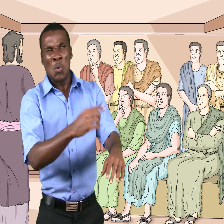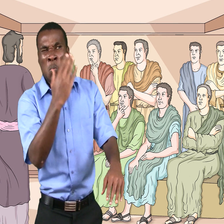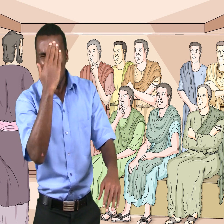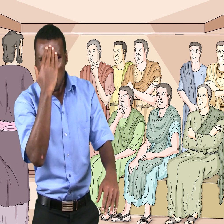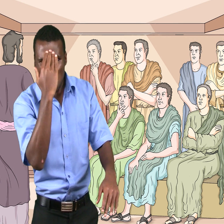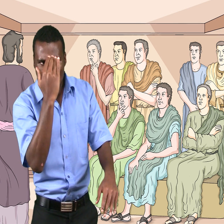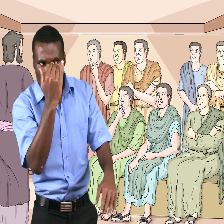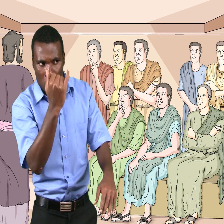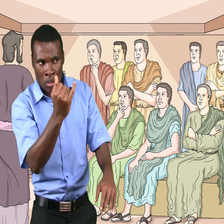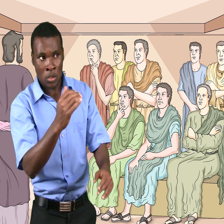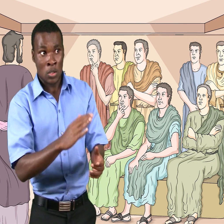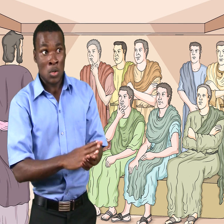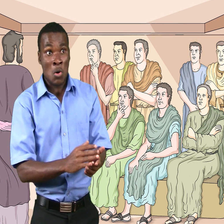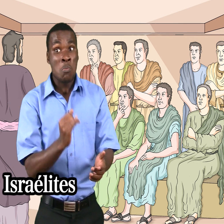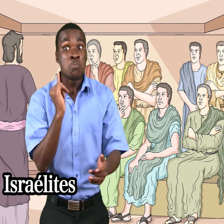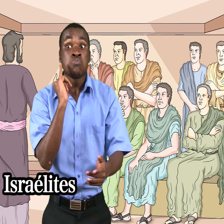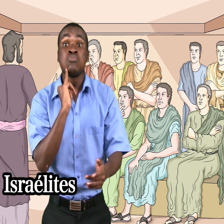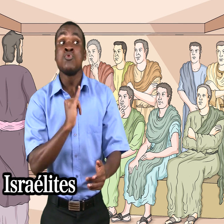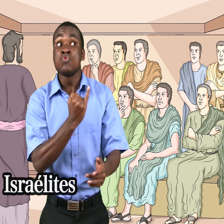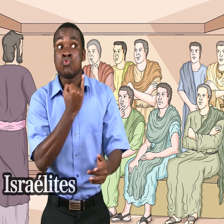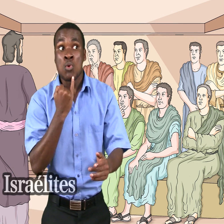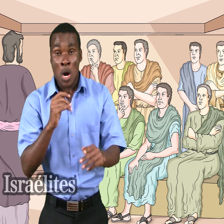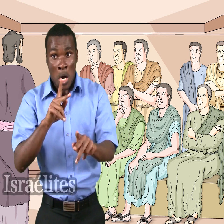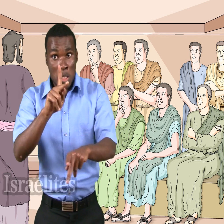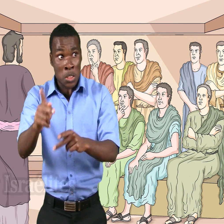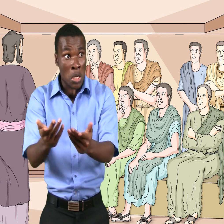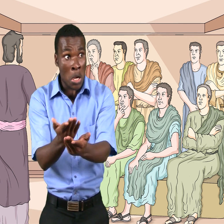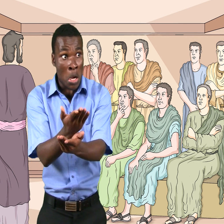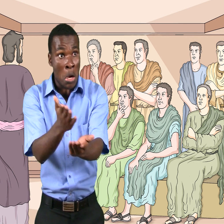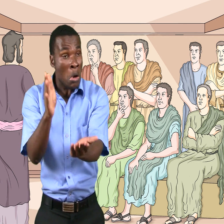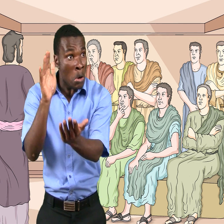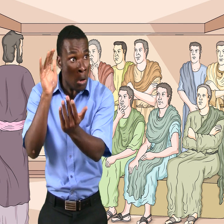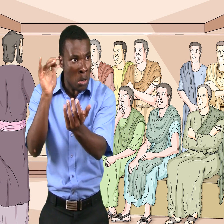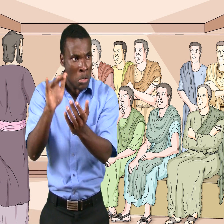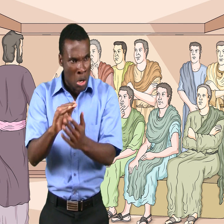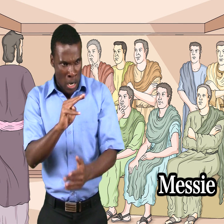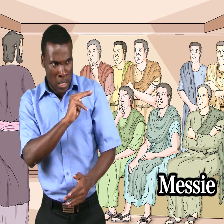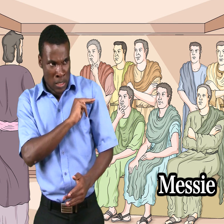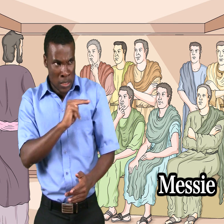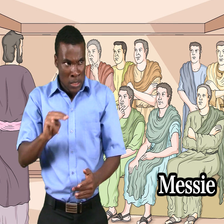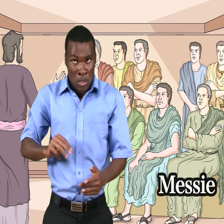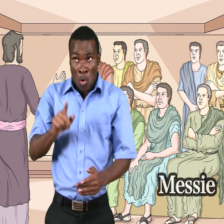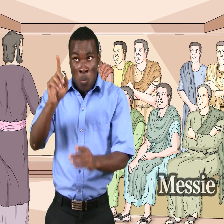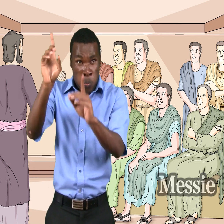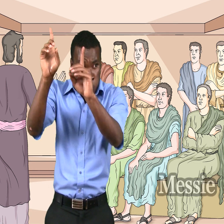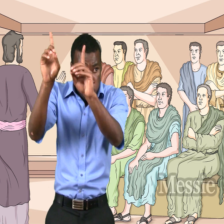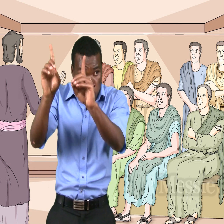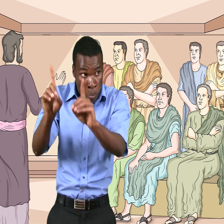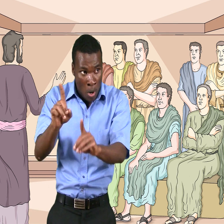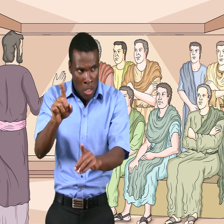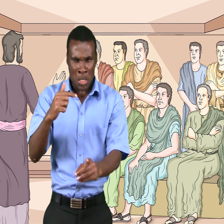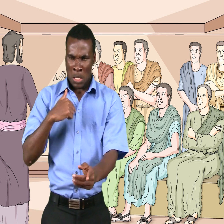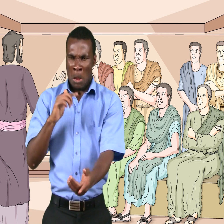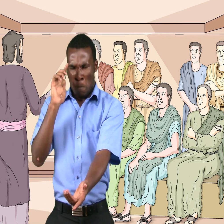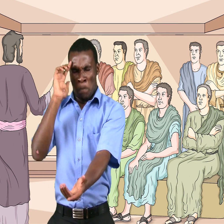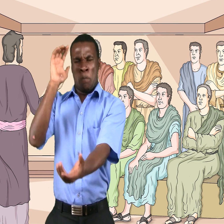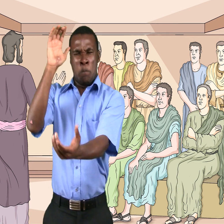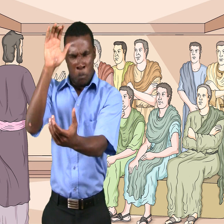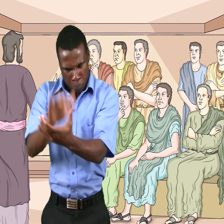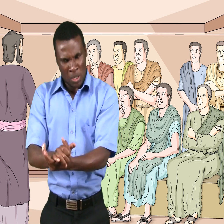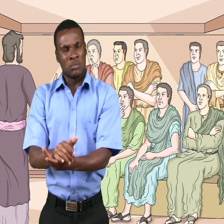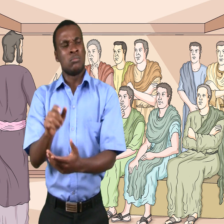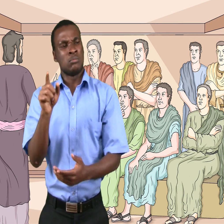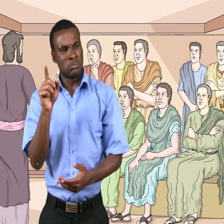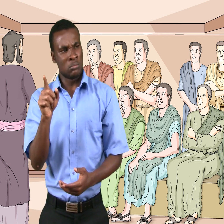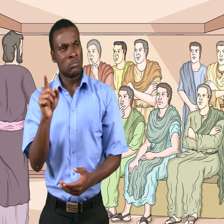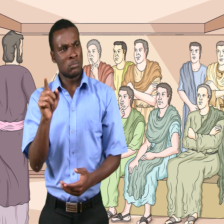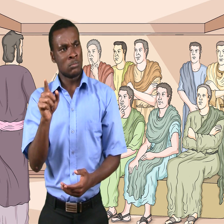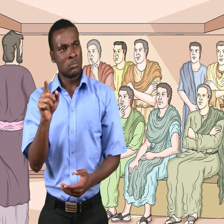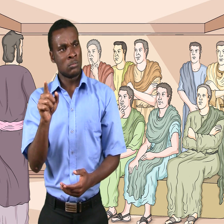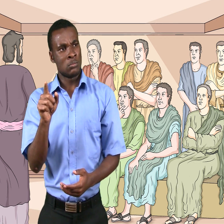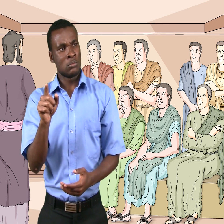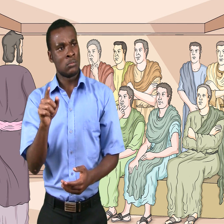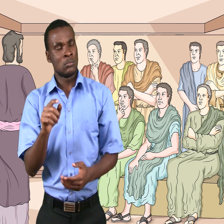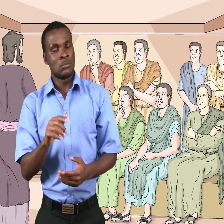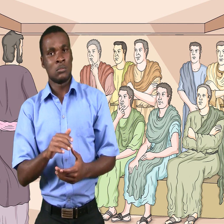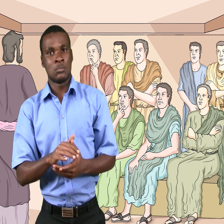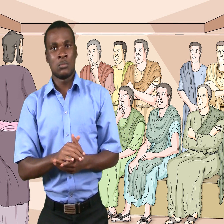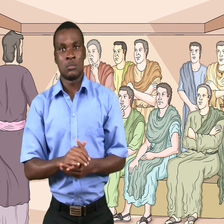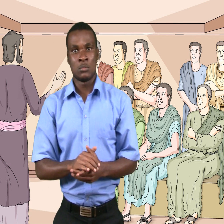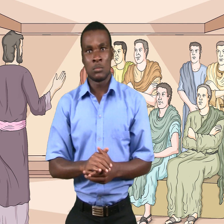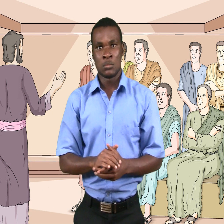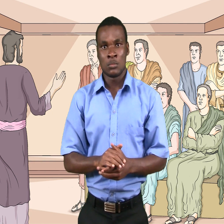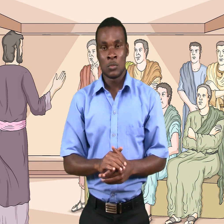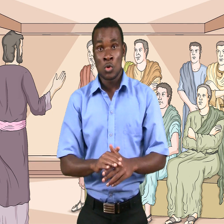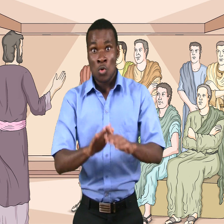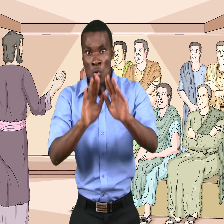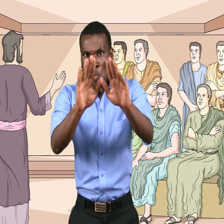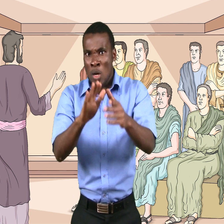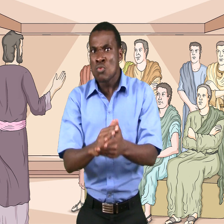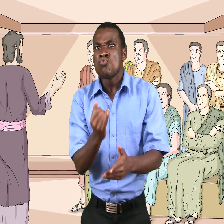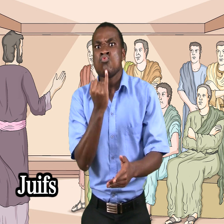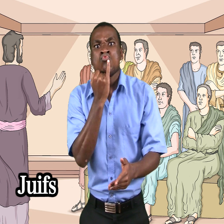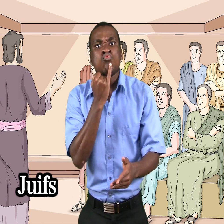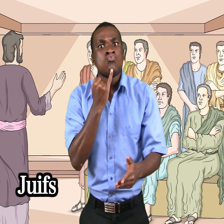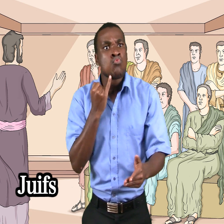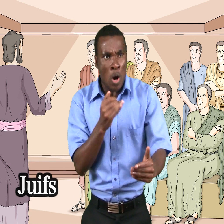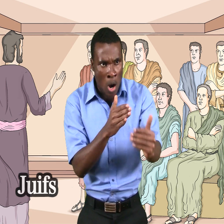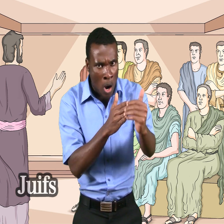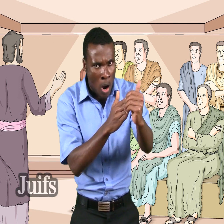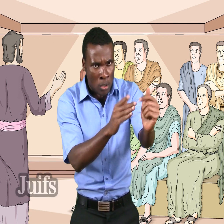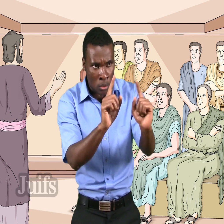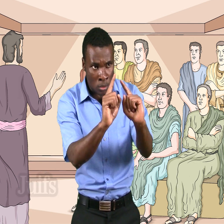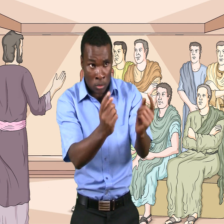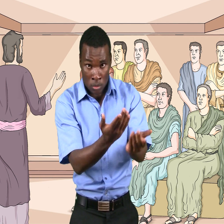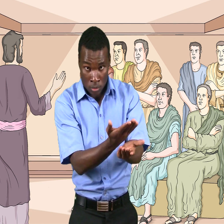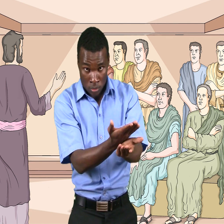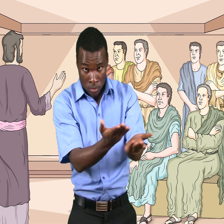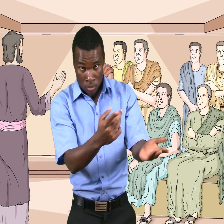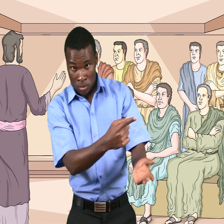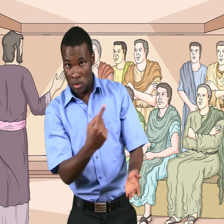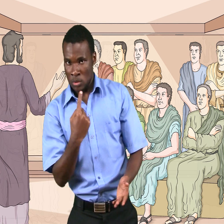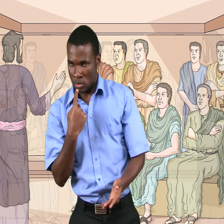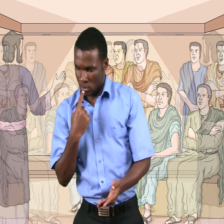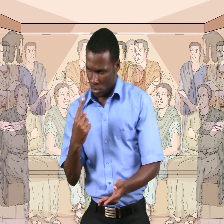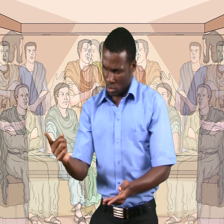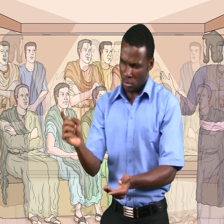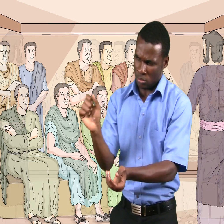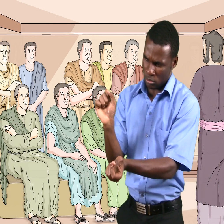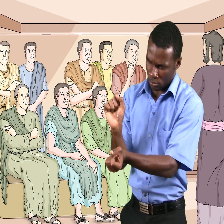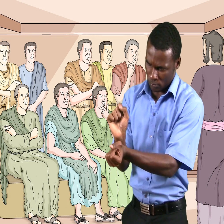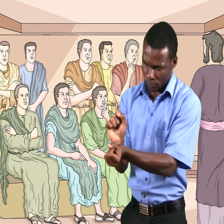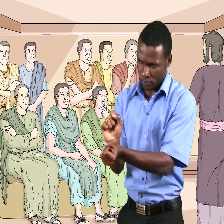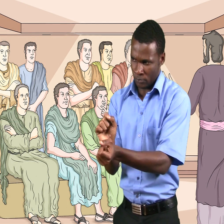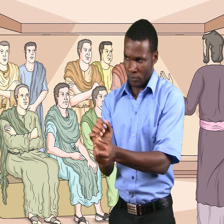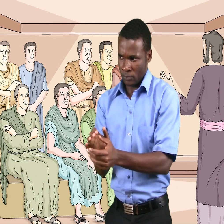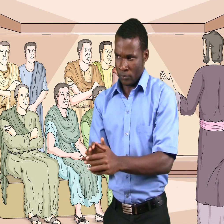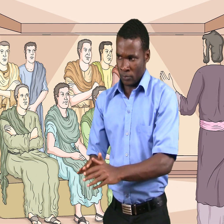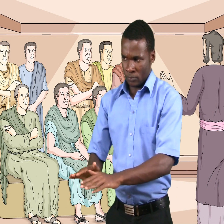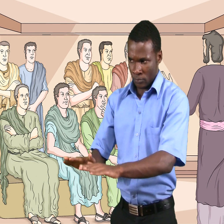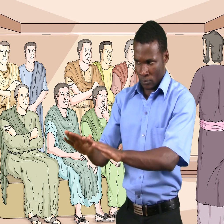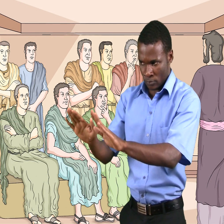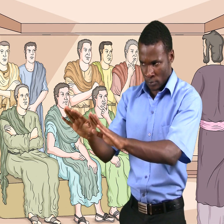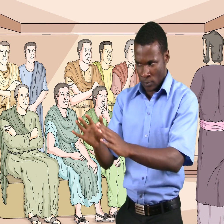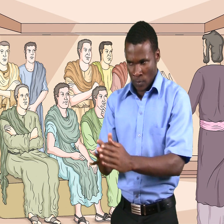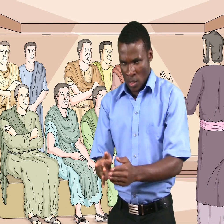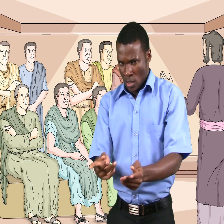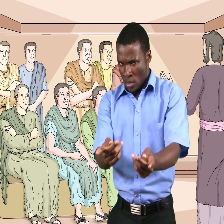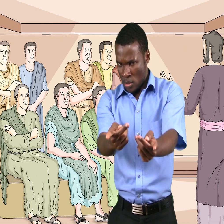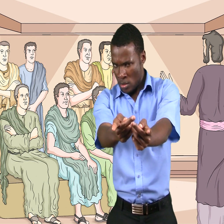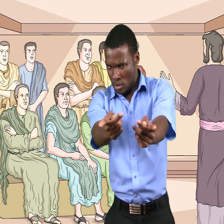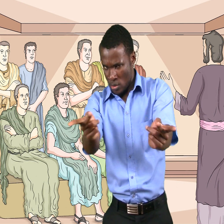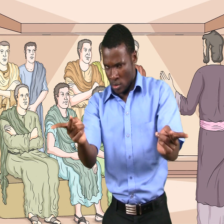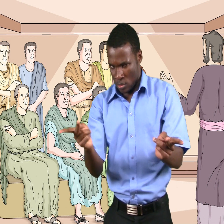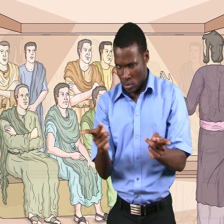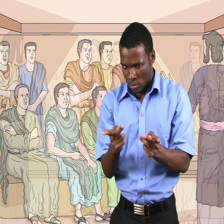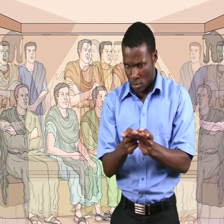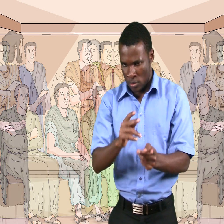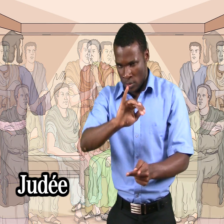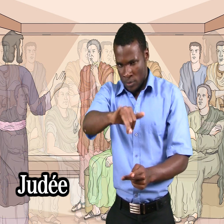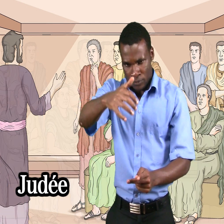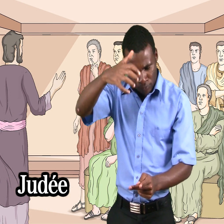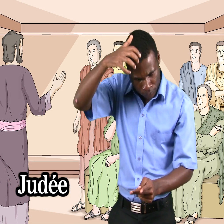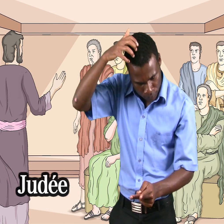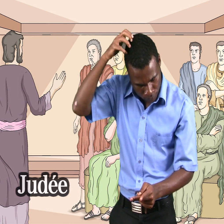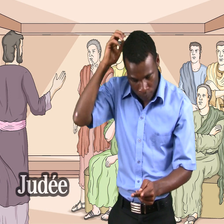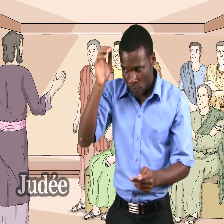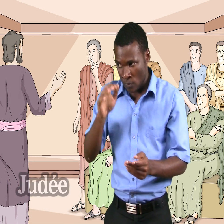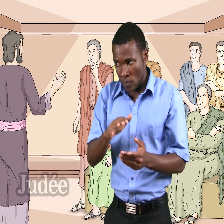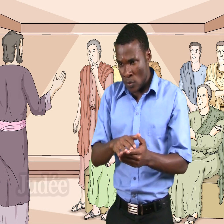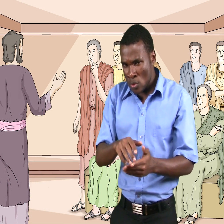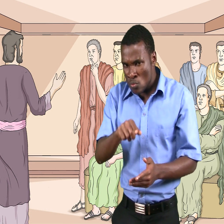It is because of the hope of Israel that I am bound with this chain.”